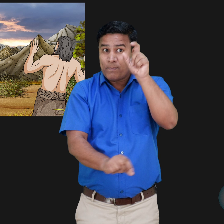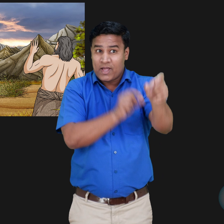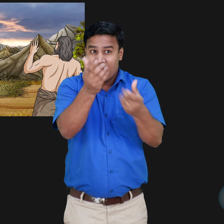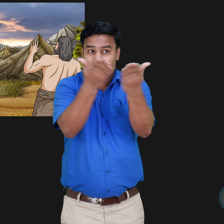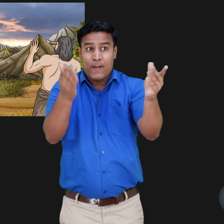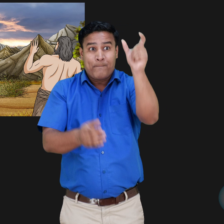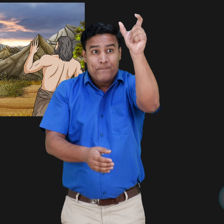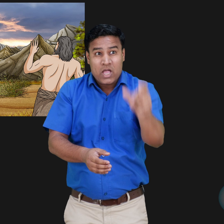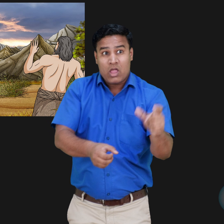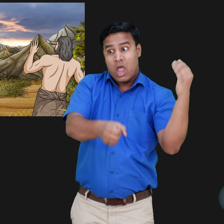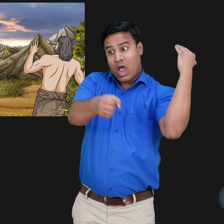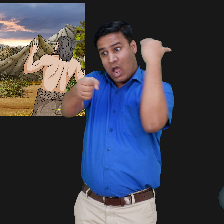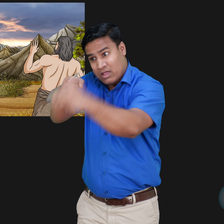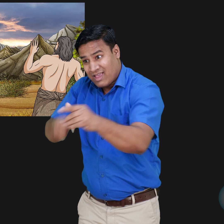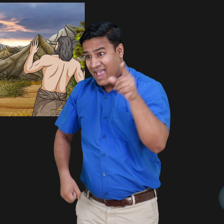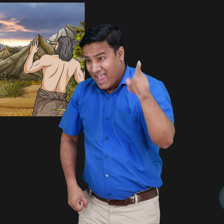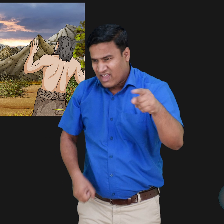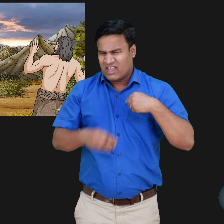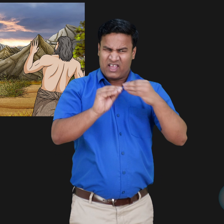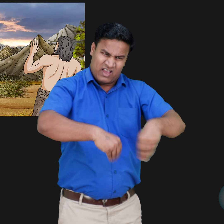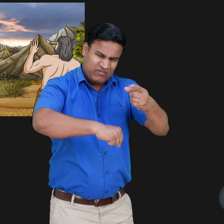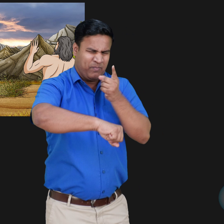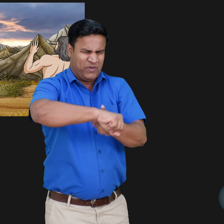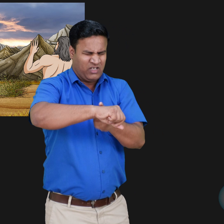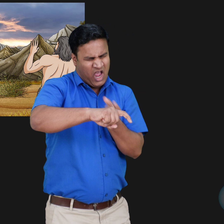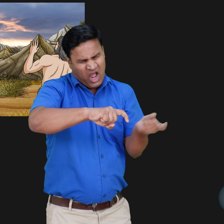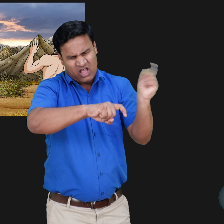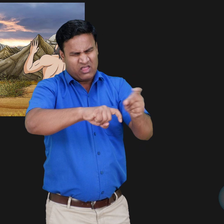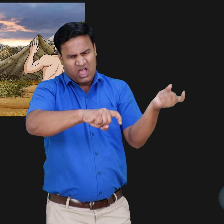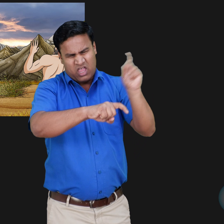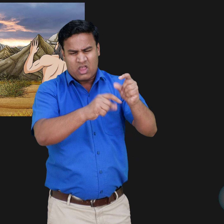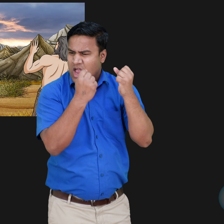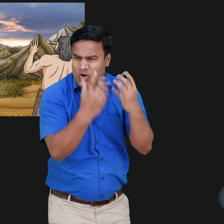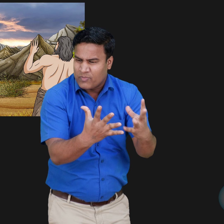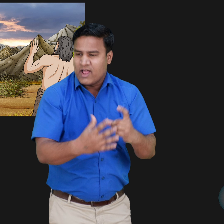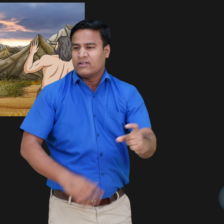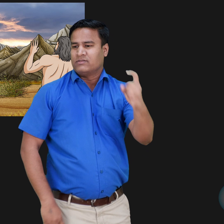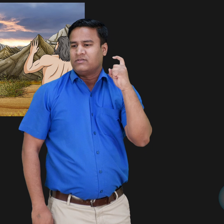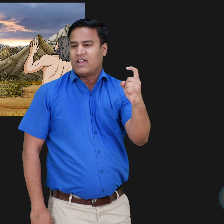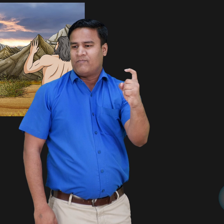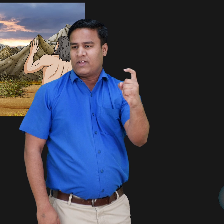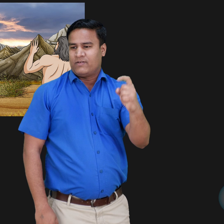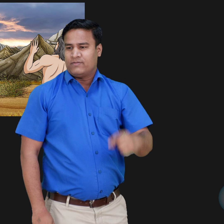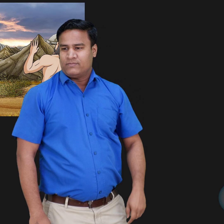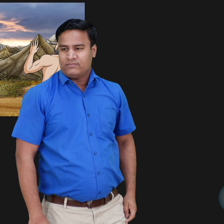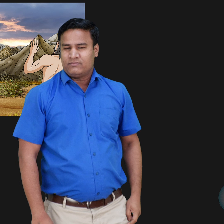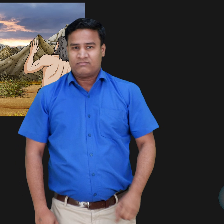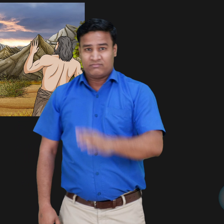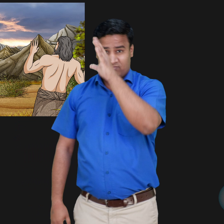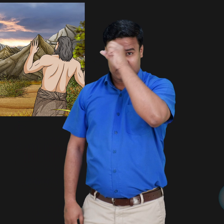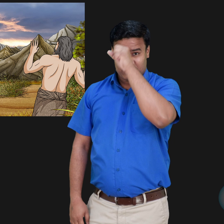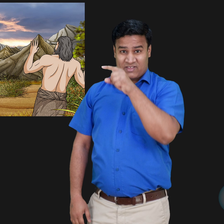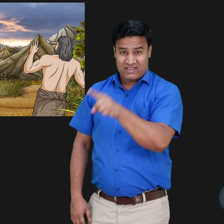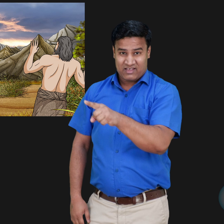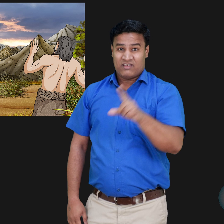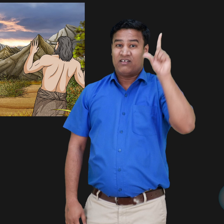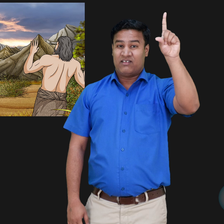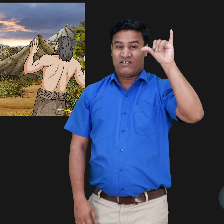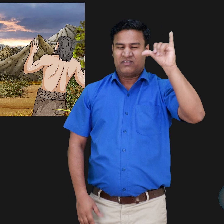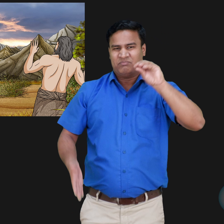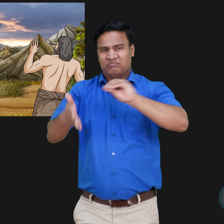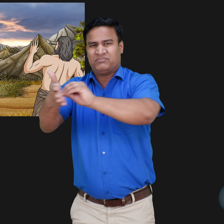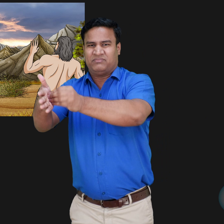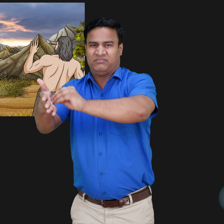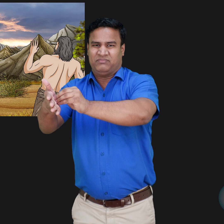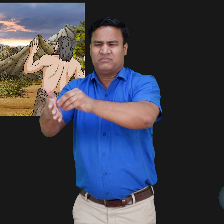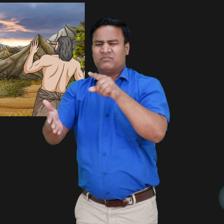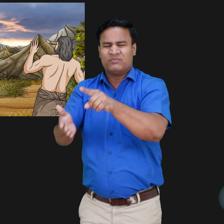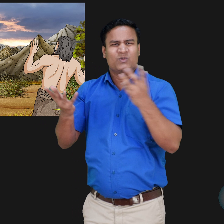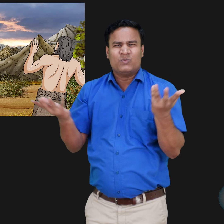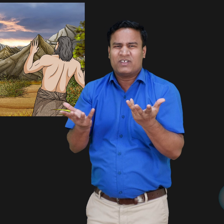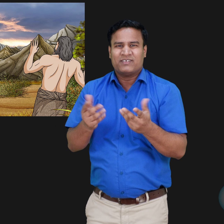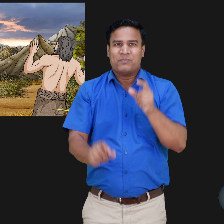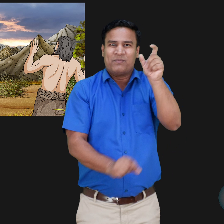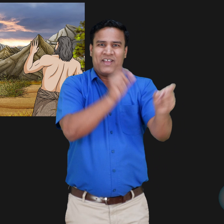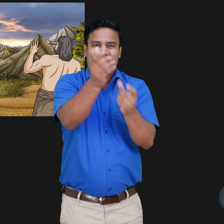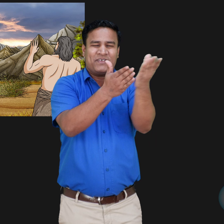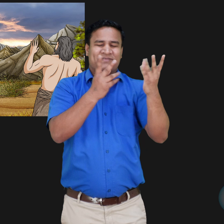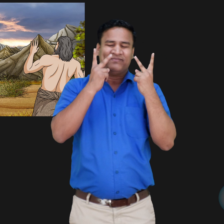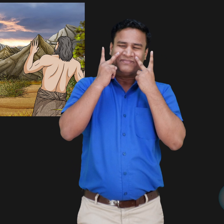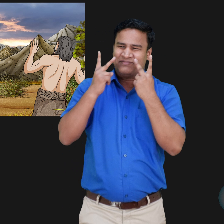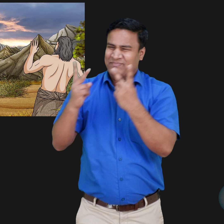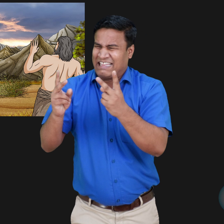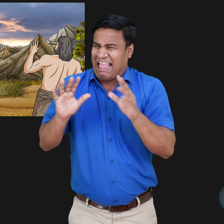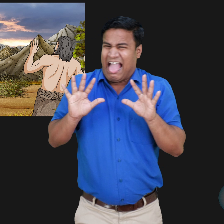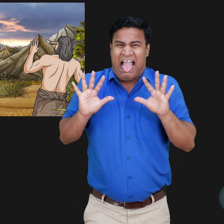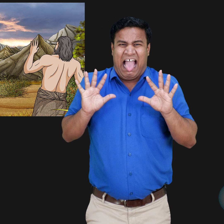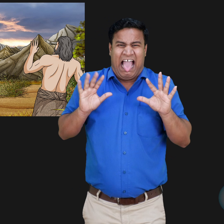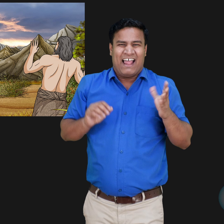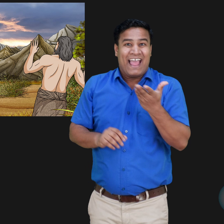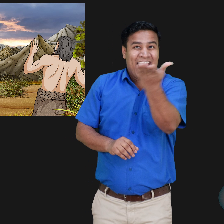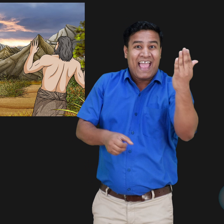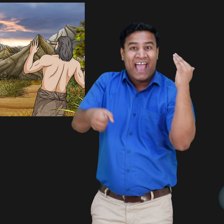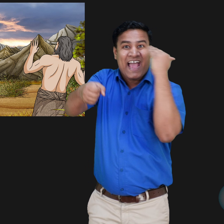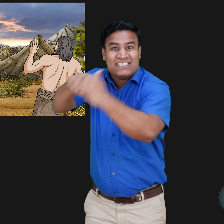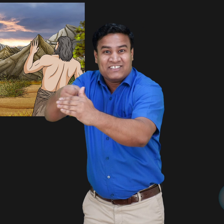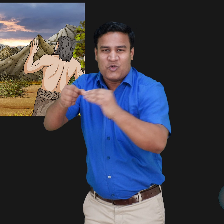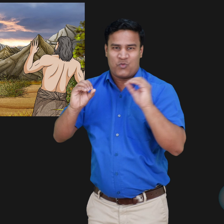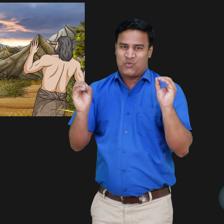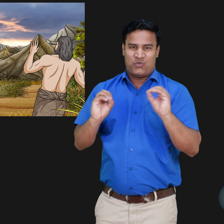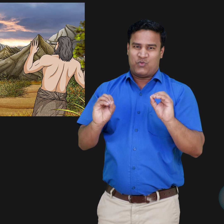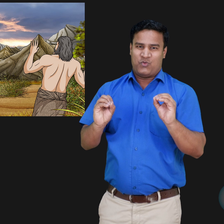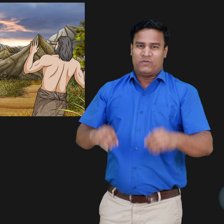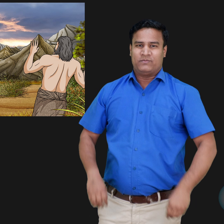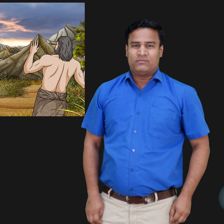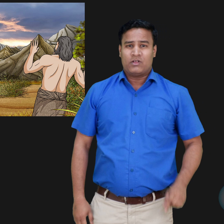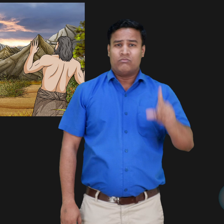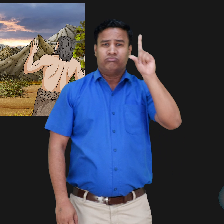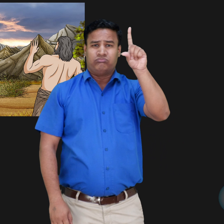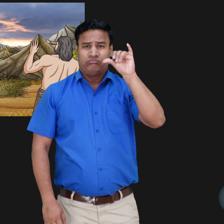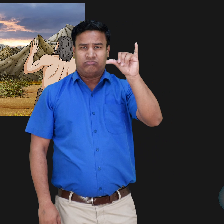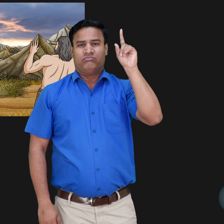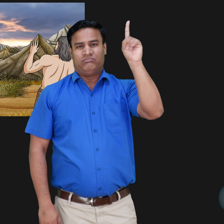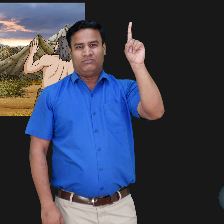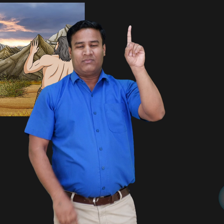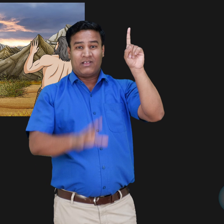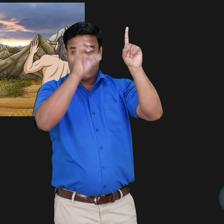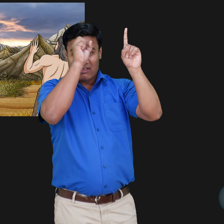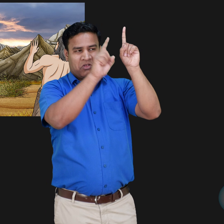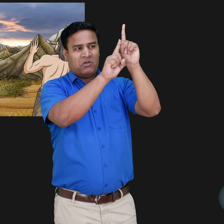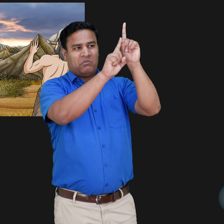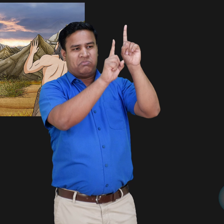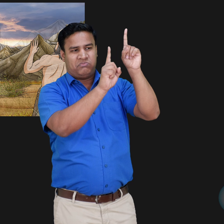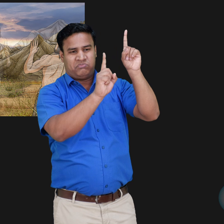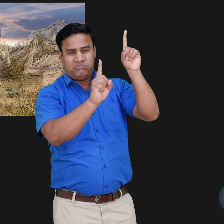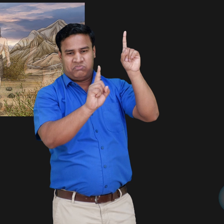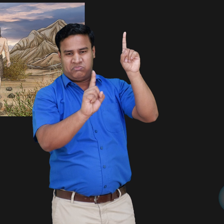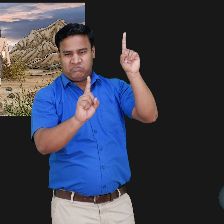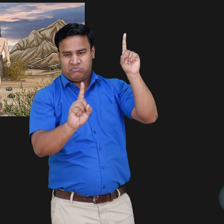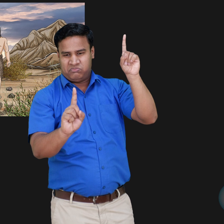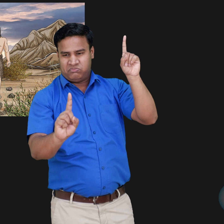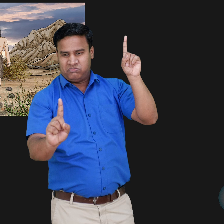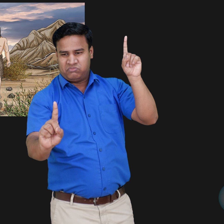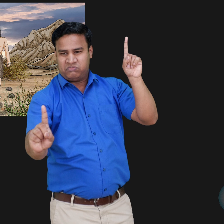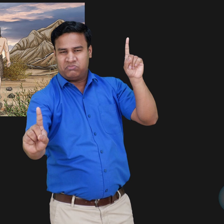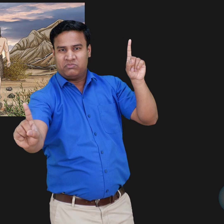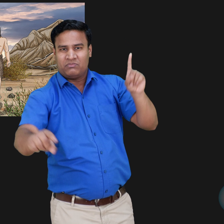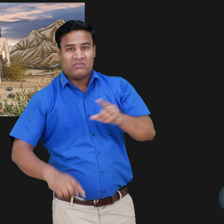“If anyone slays Cain, then Cain will be avenged sevenfold.” And the LORD placed a mark on Cain, so that no one who found him would kill him.